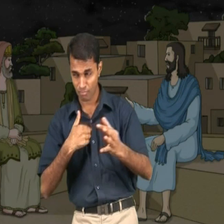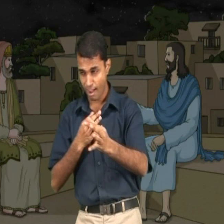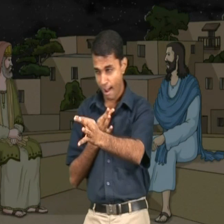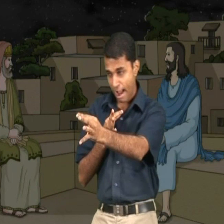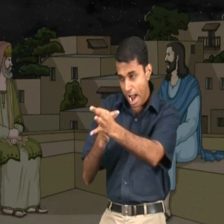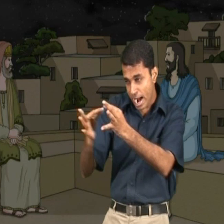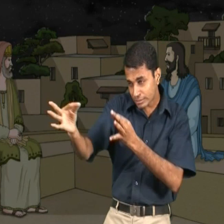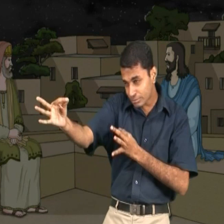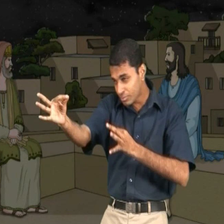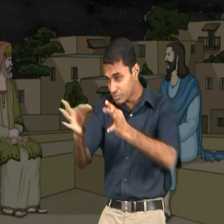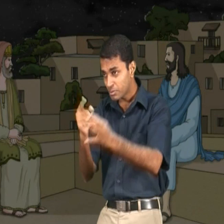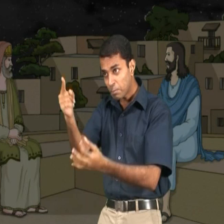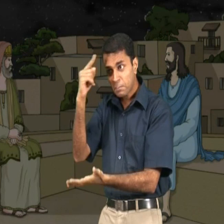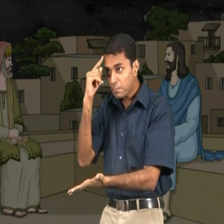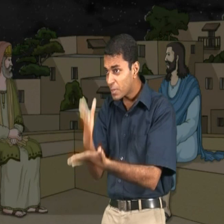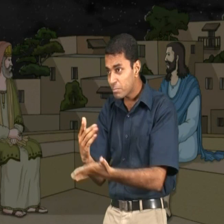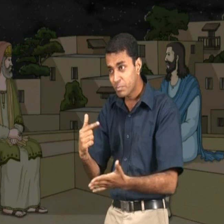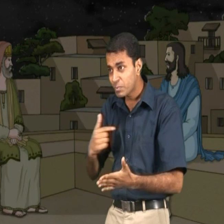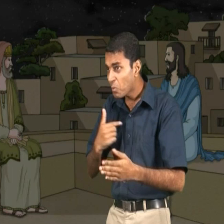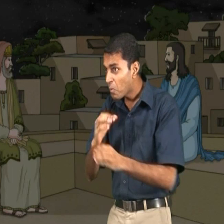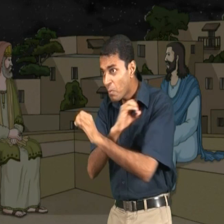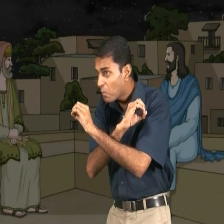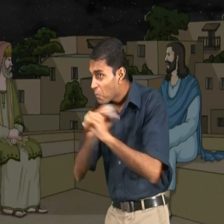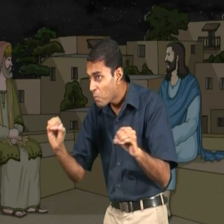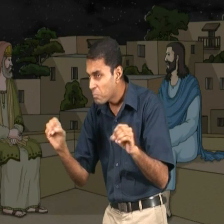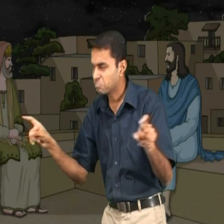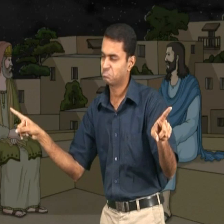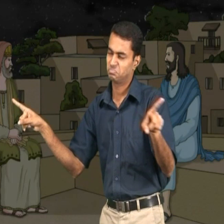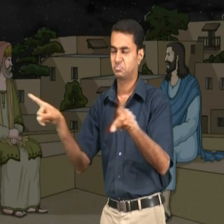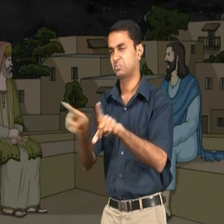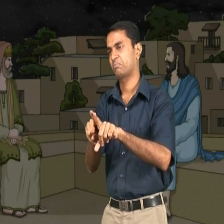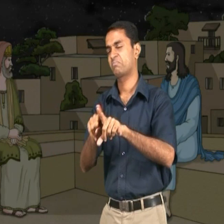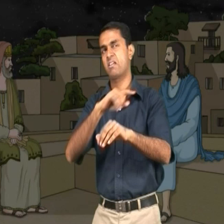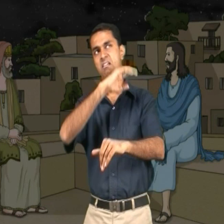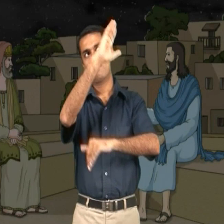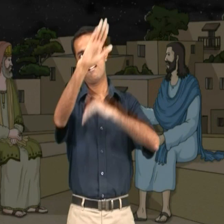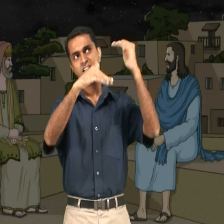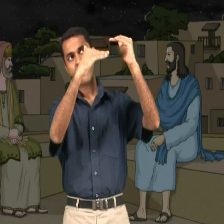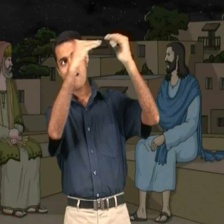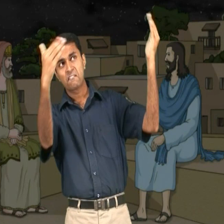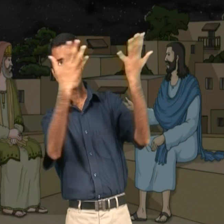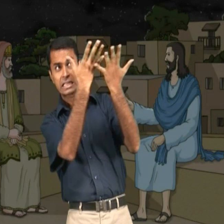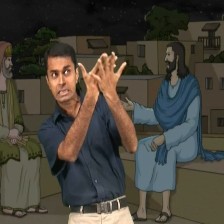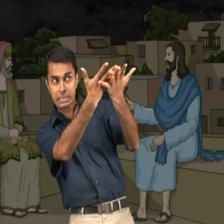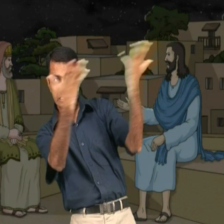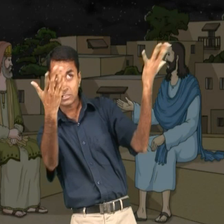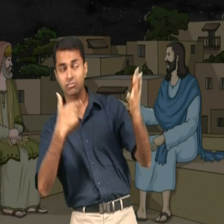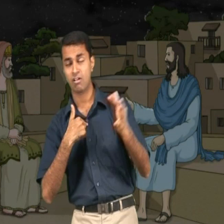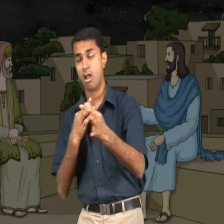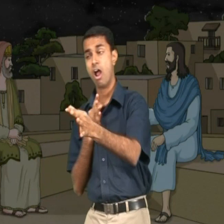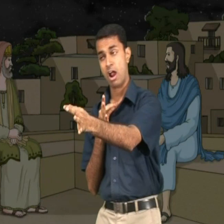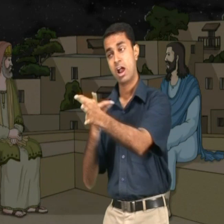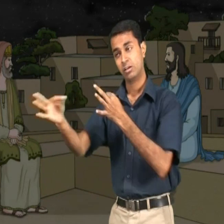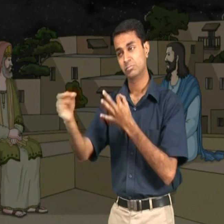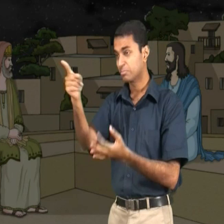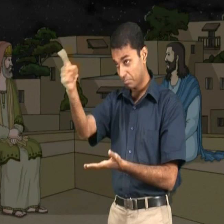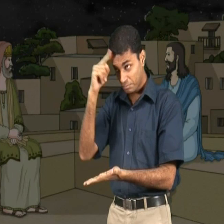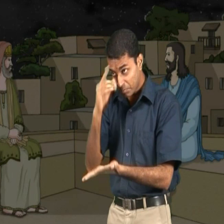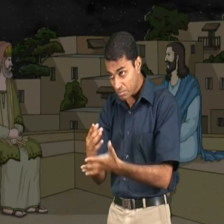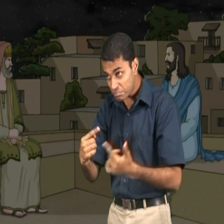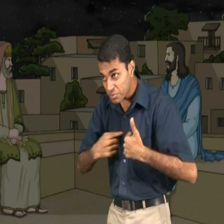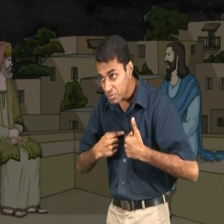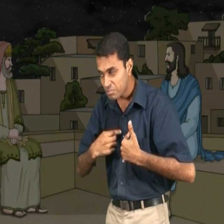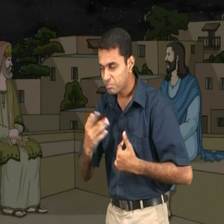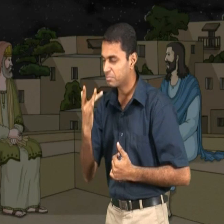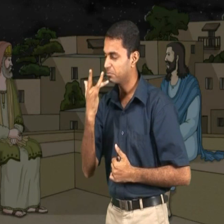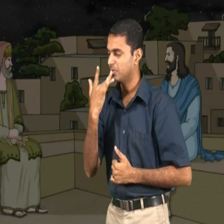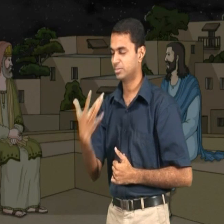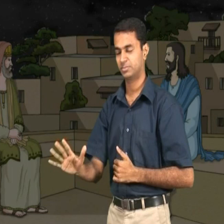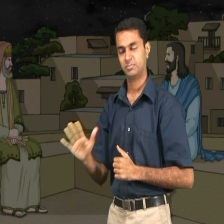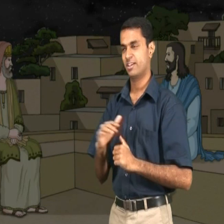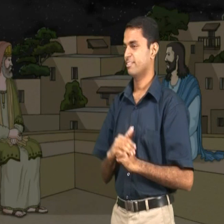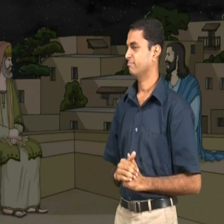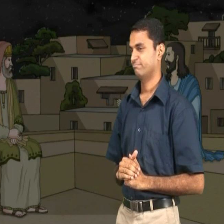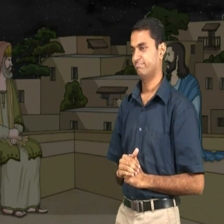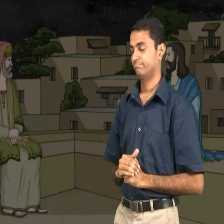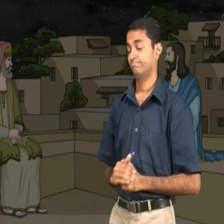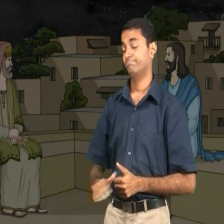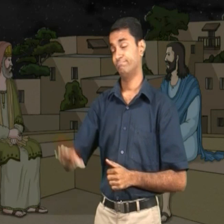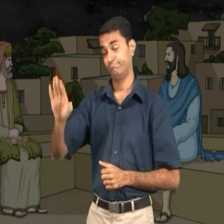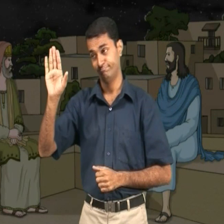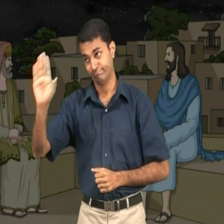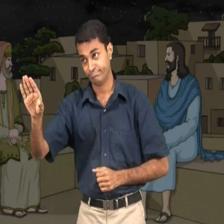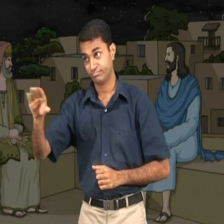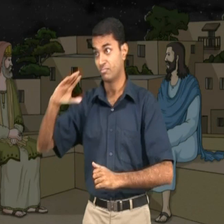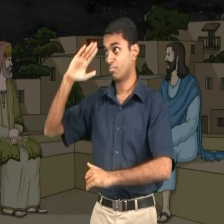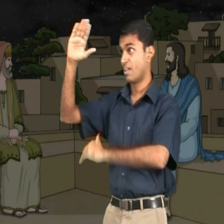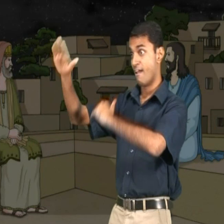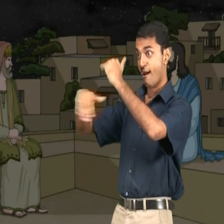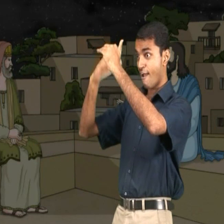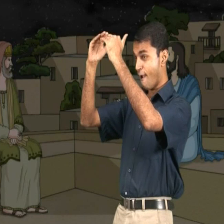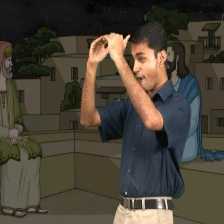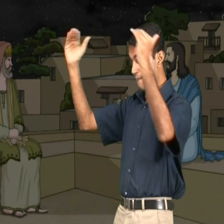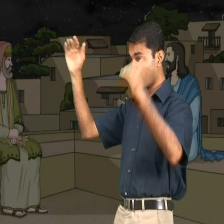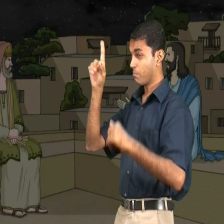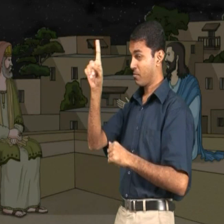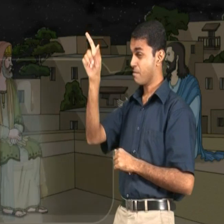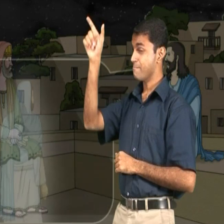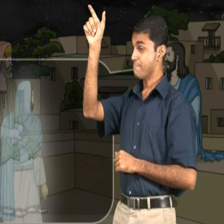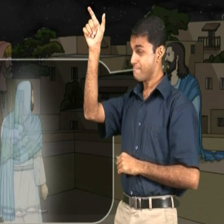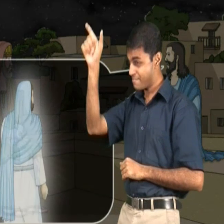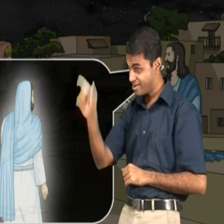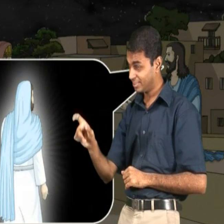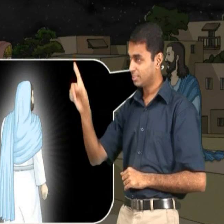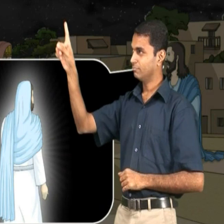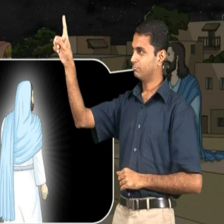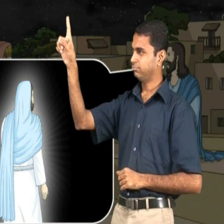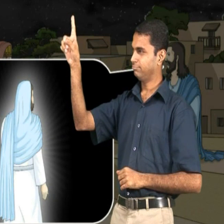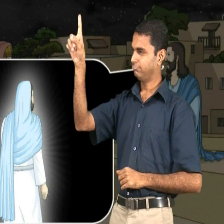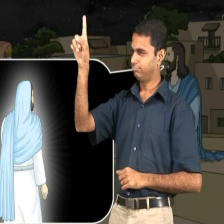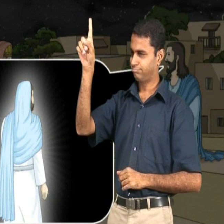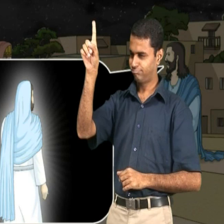If I have told you about earthly things and you do not believe, how will you believe if I tell you about heavenly things?